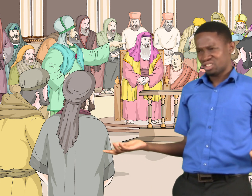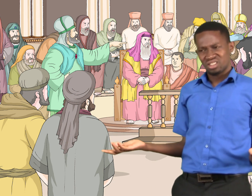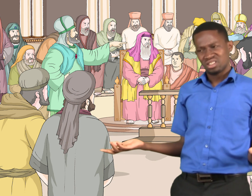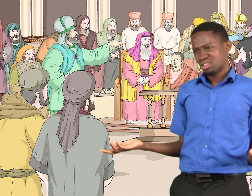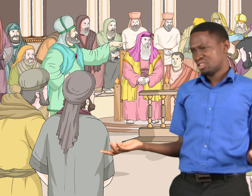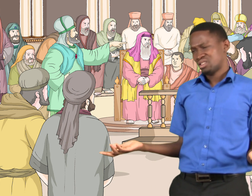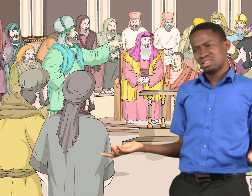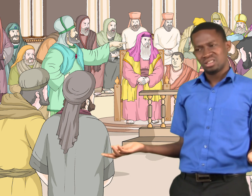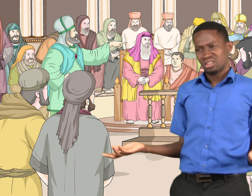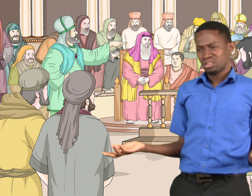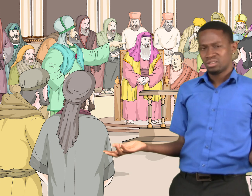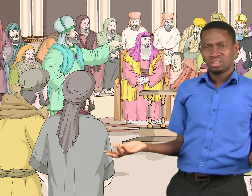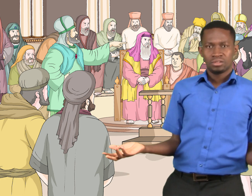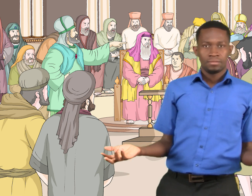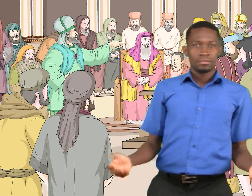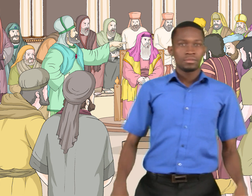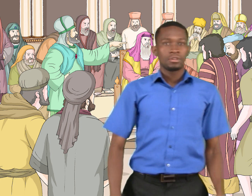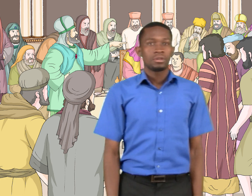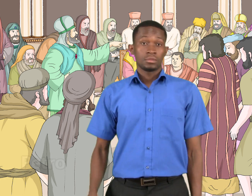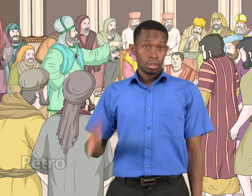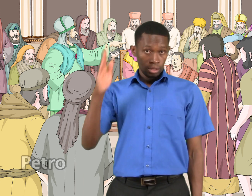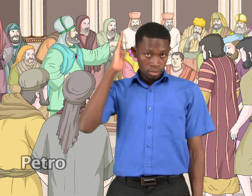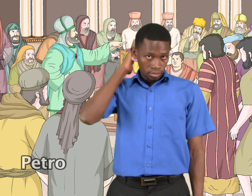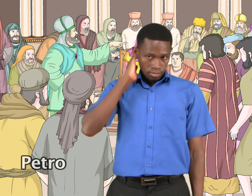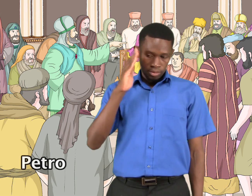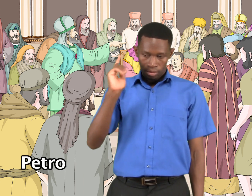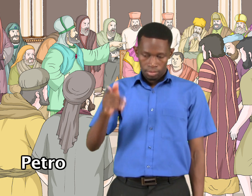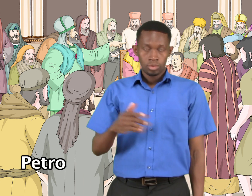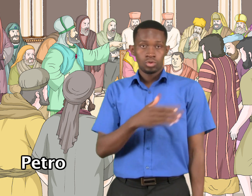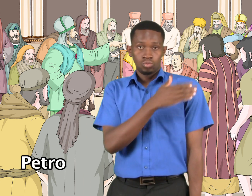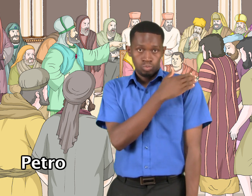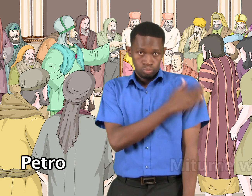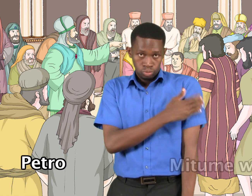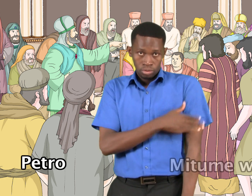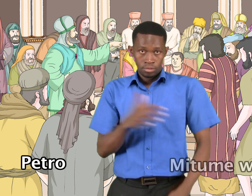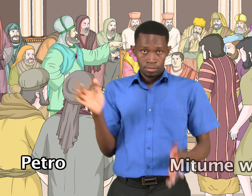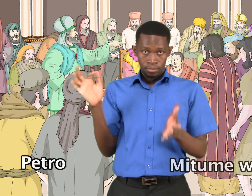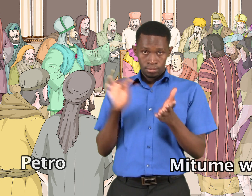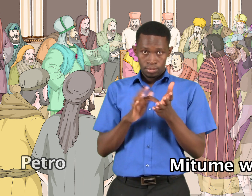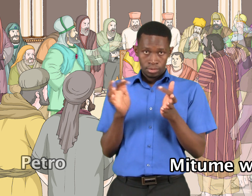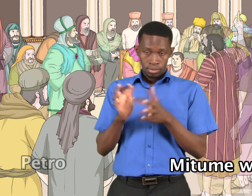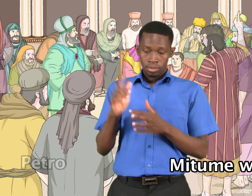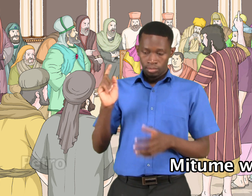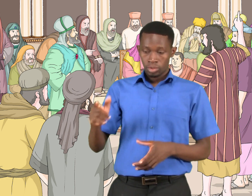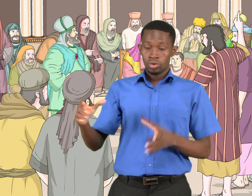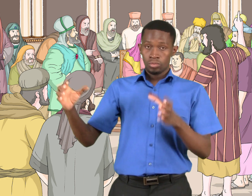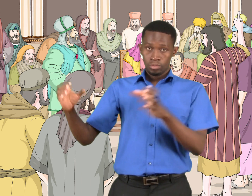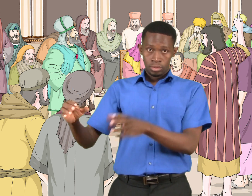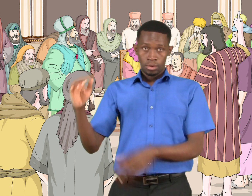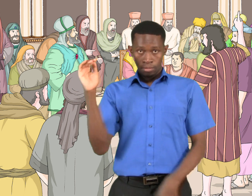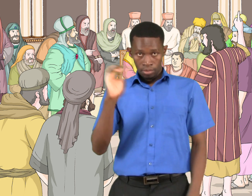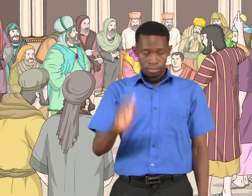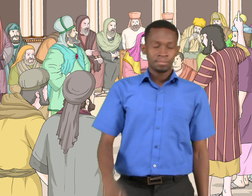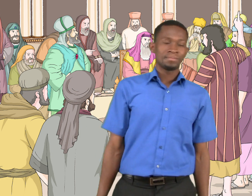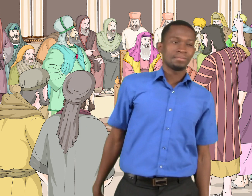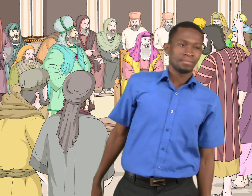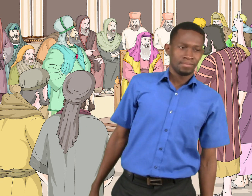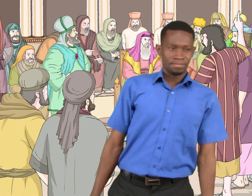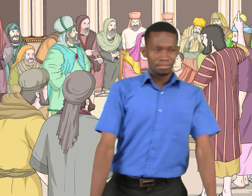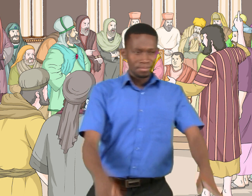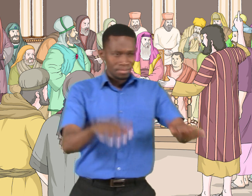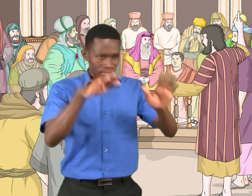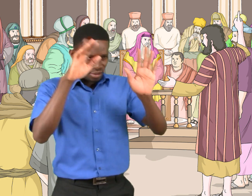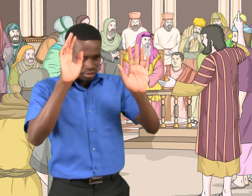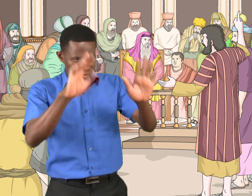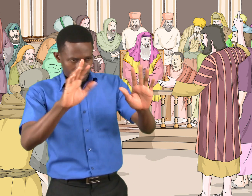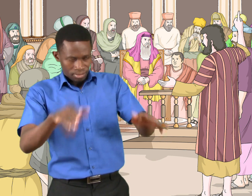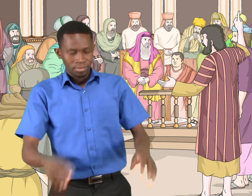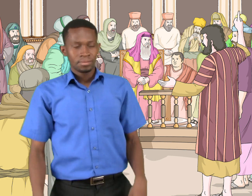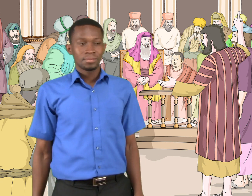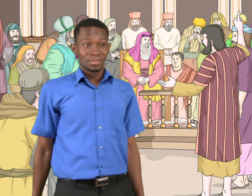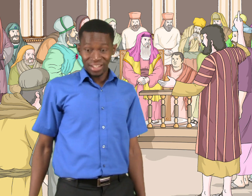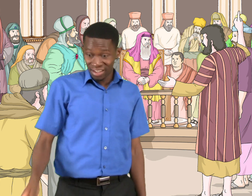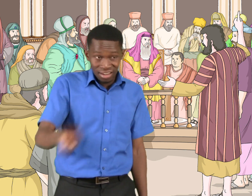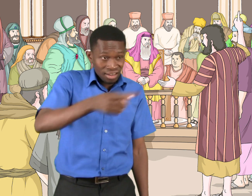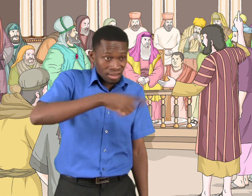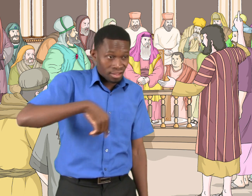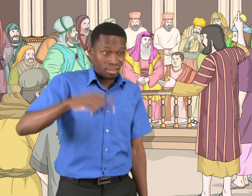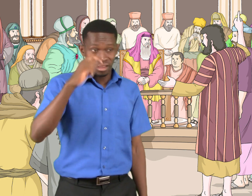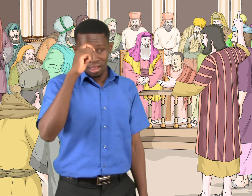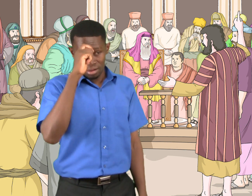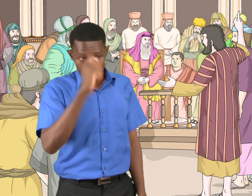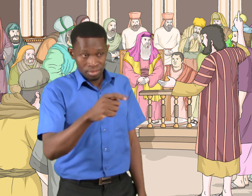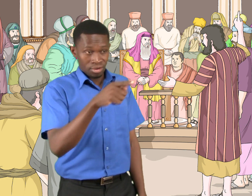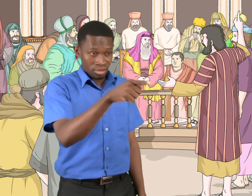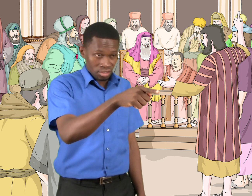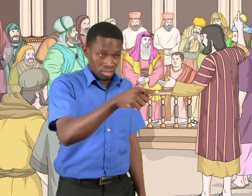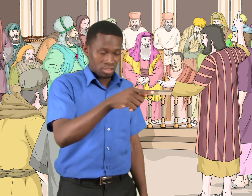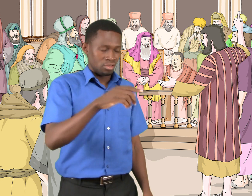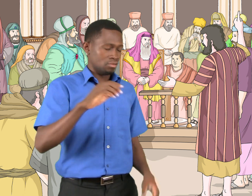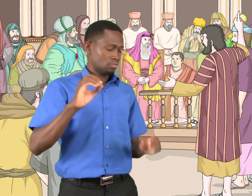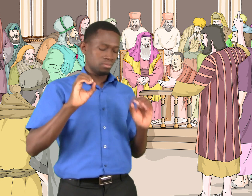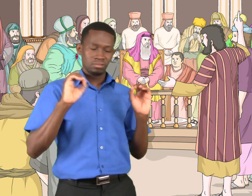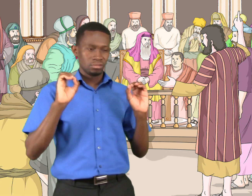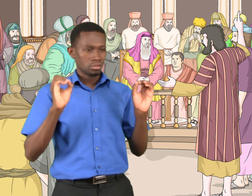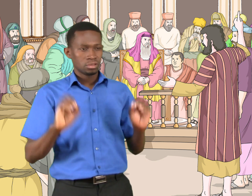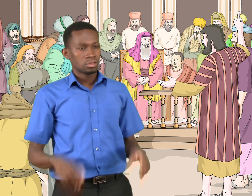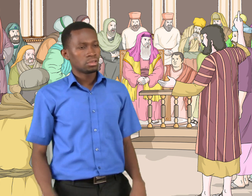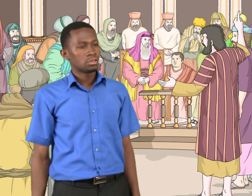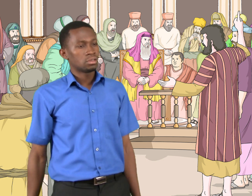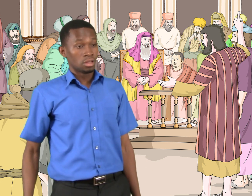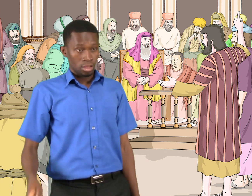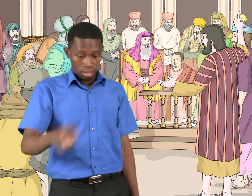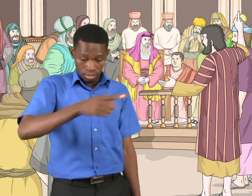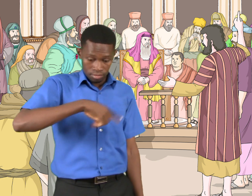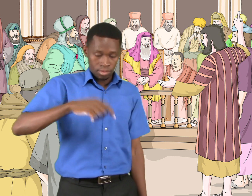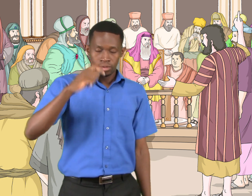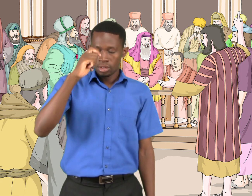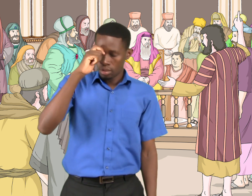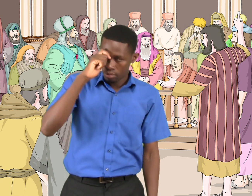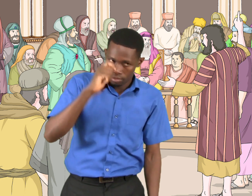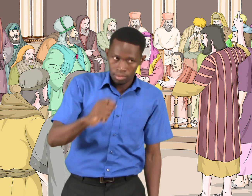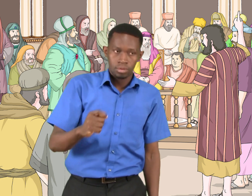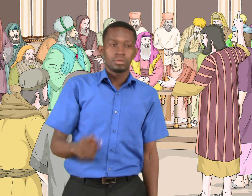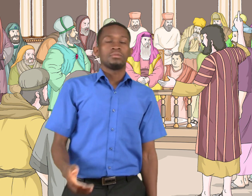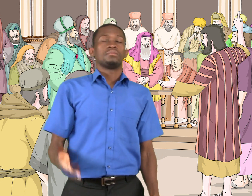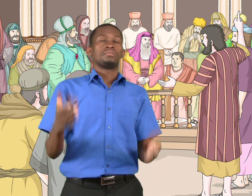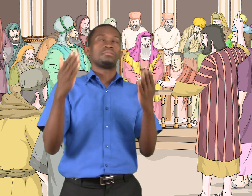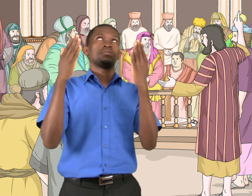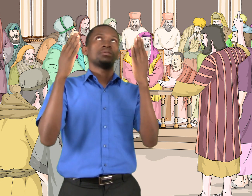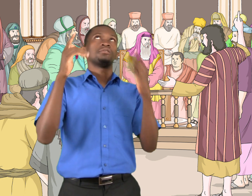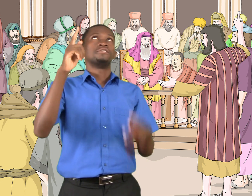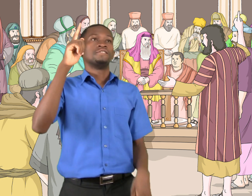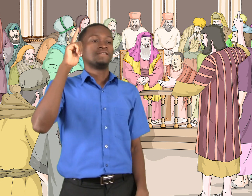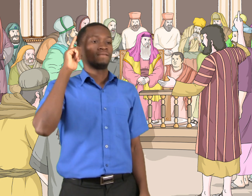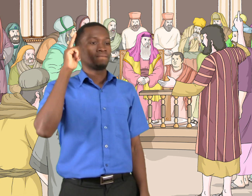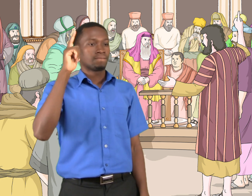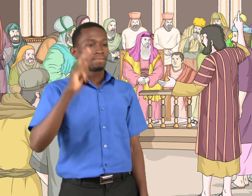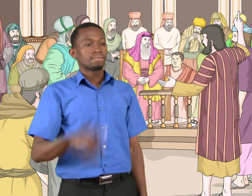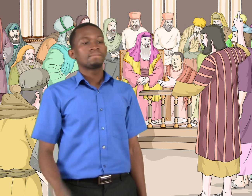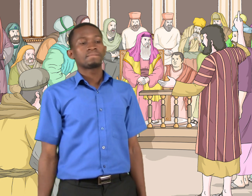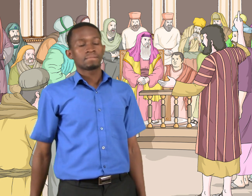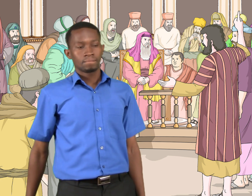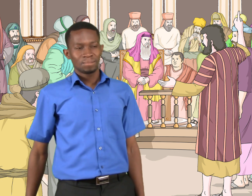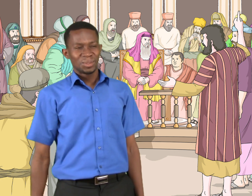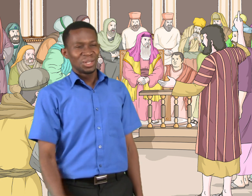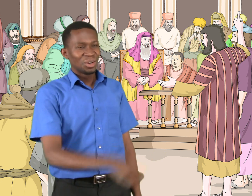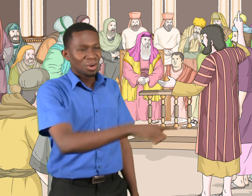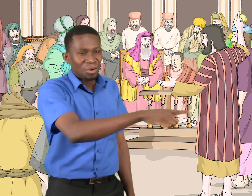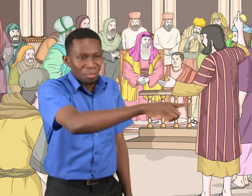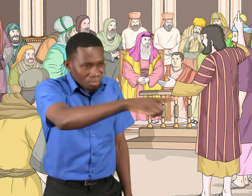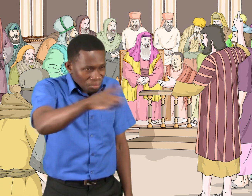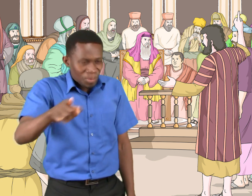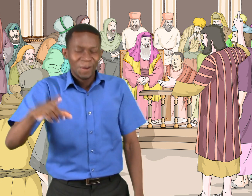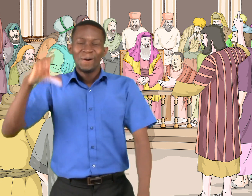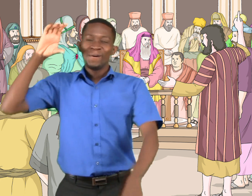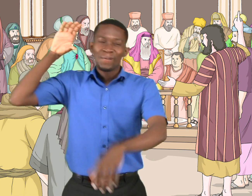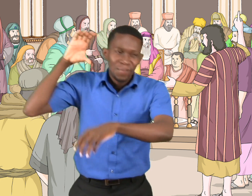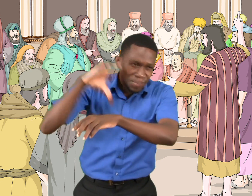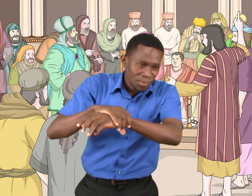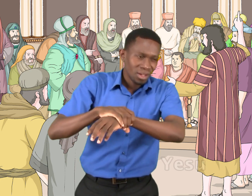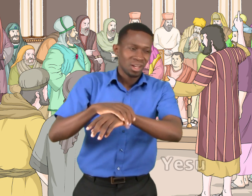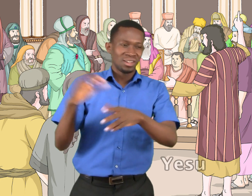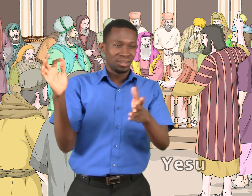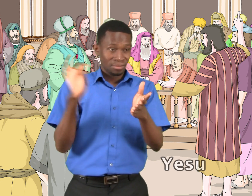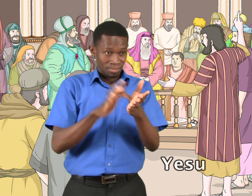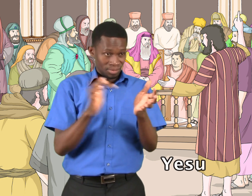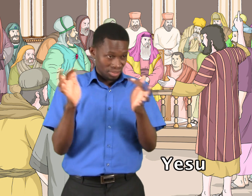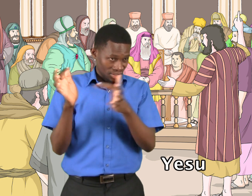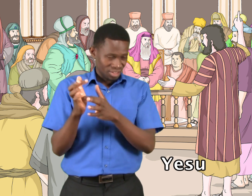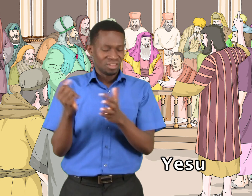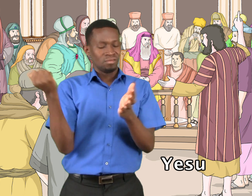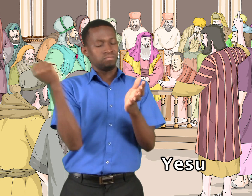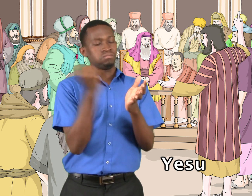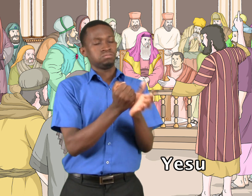But Peter and the other apostles replied, “We must obey God rather than men.